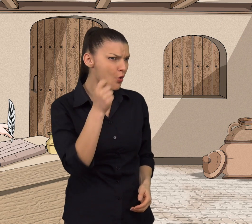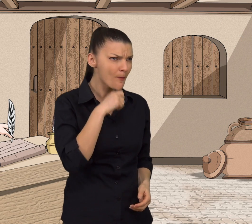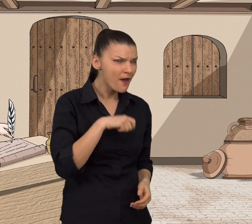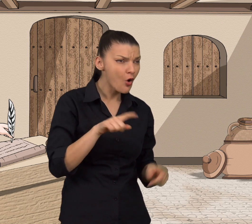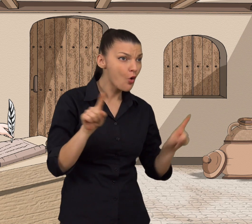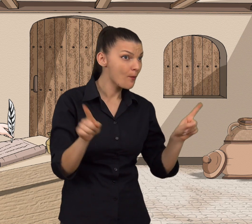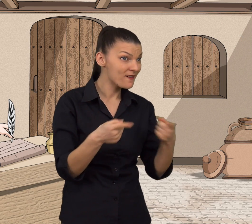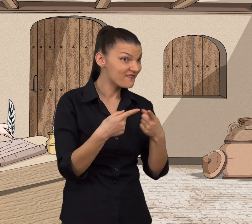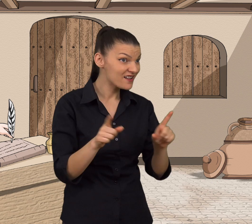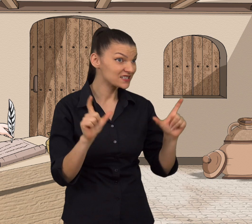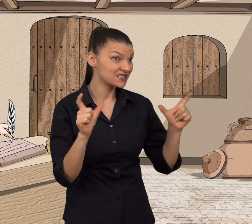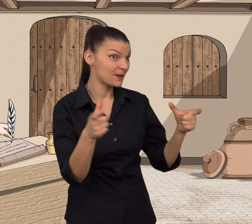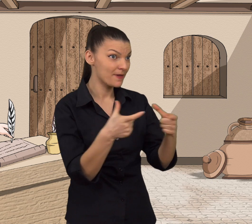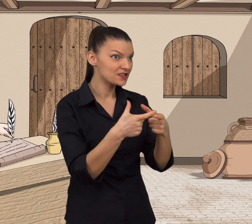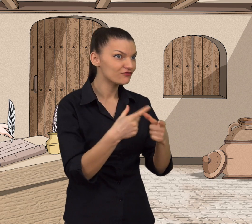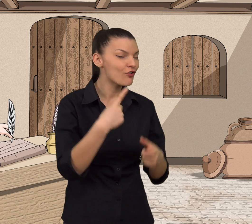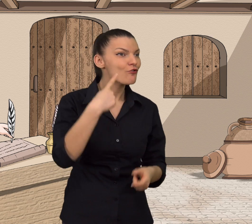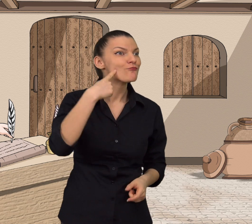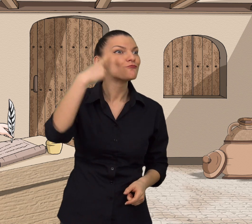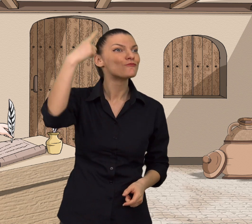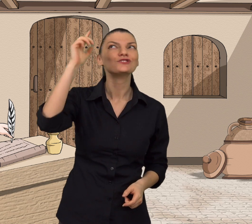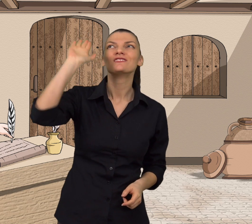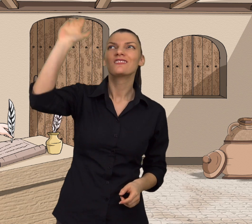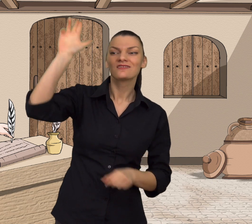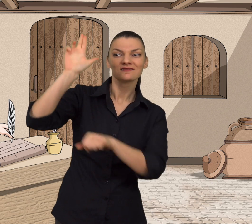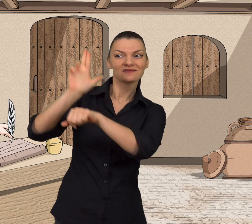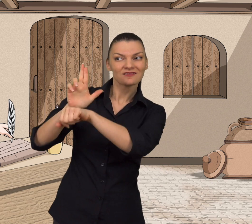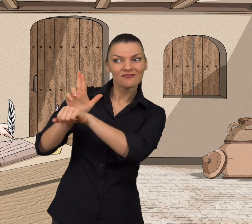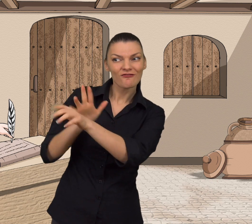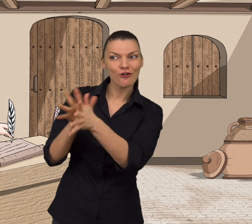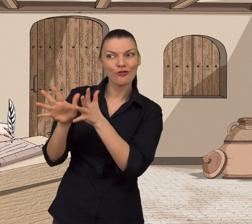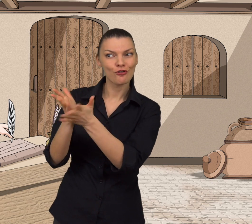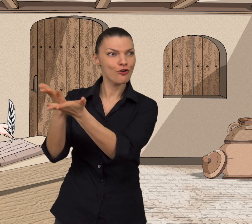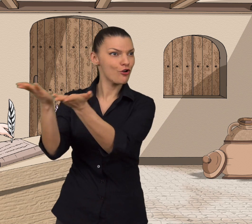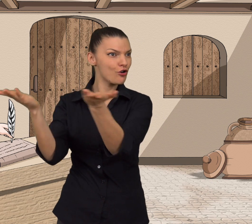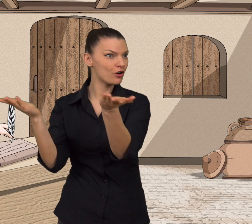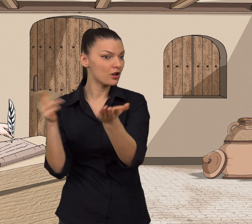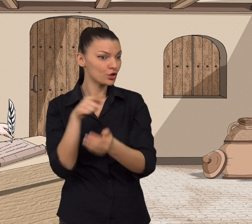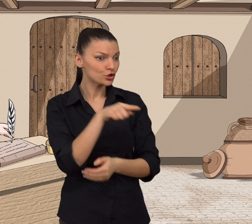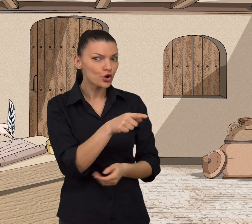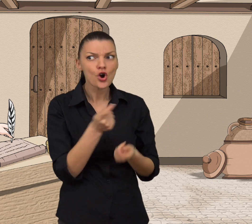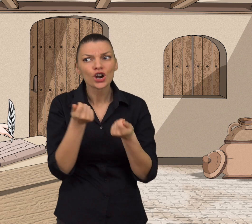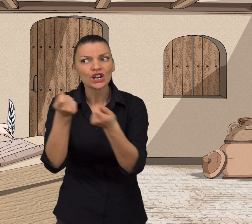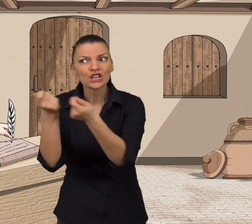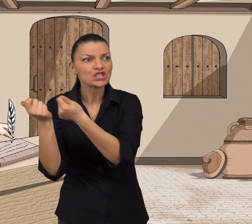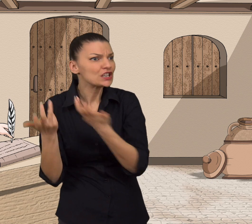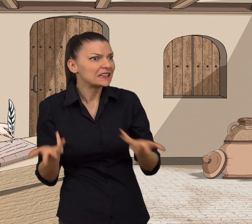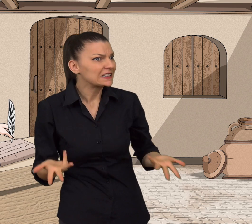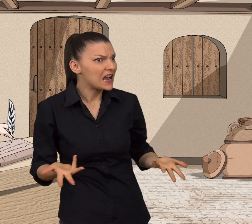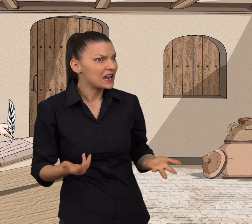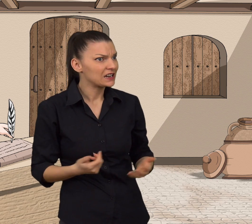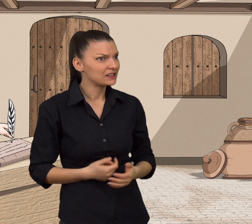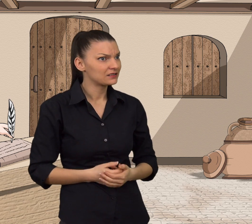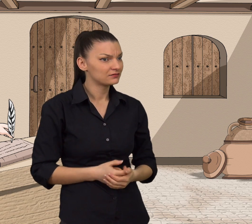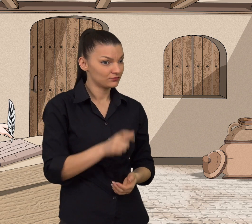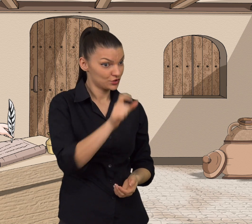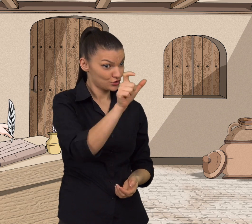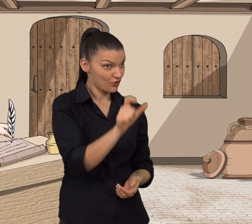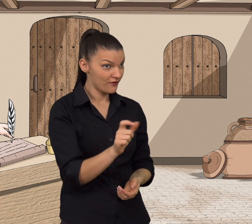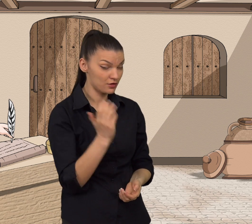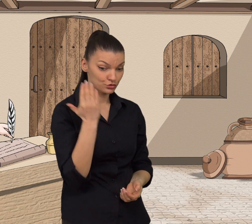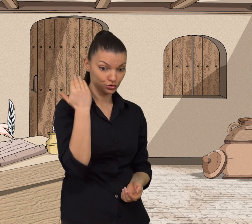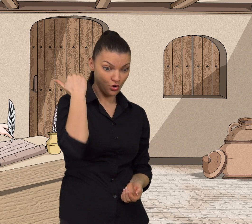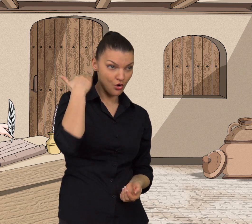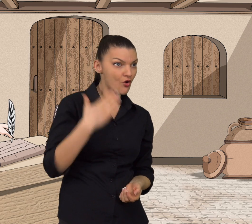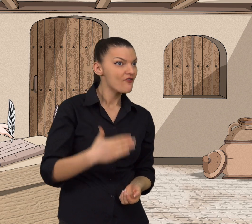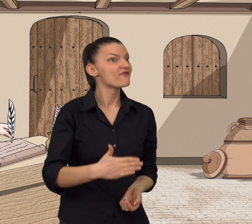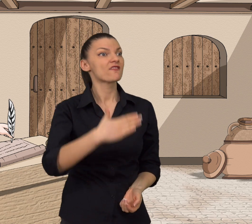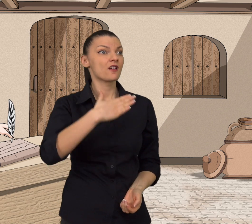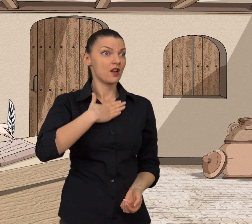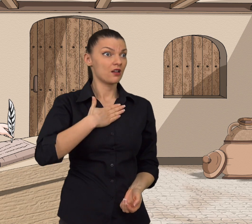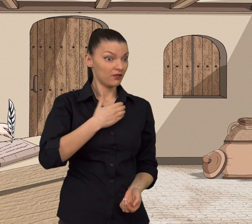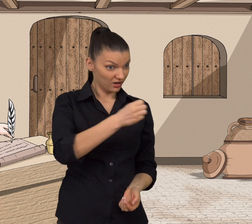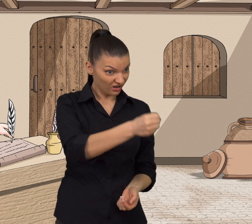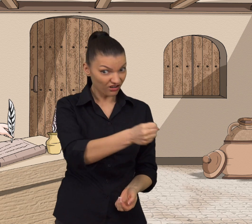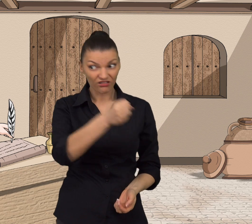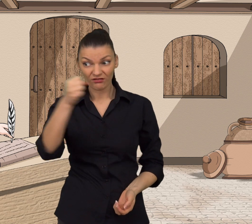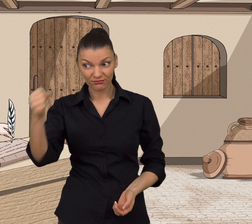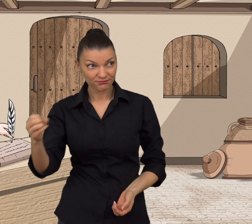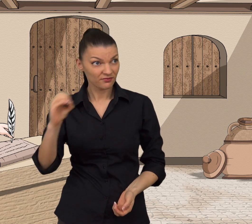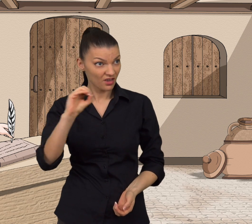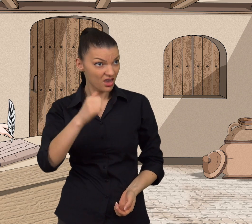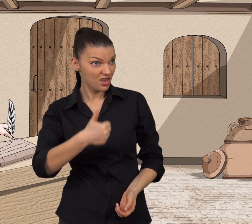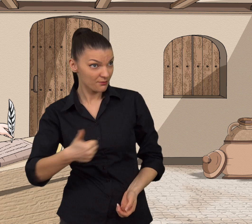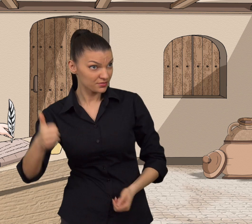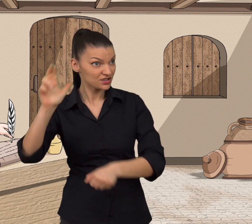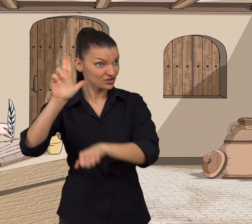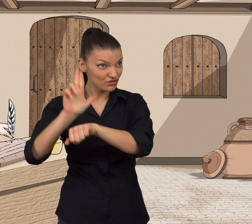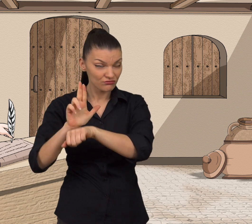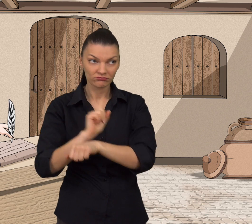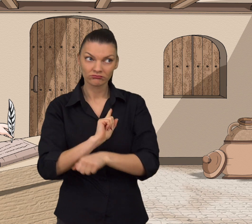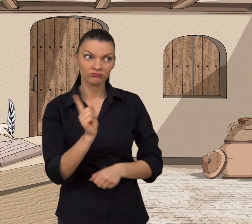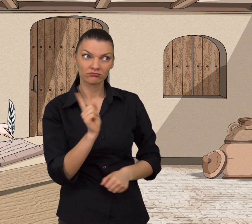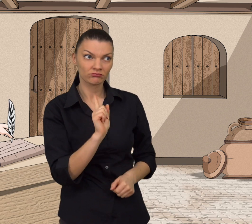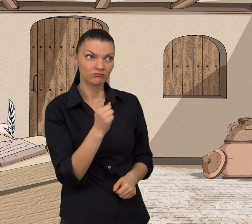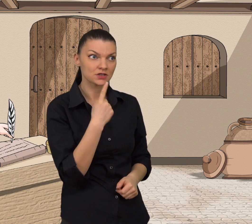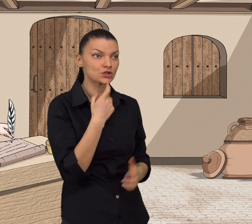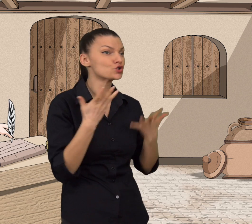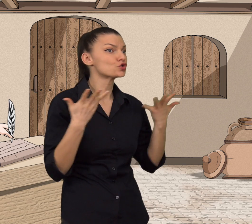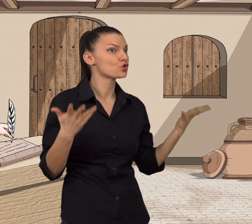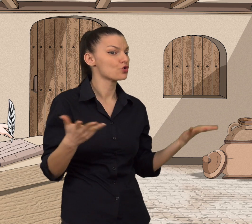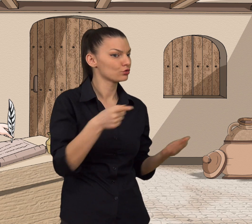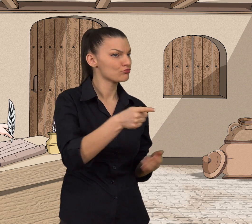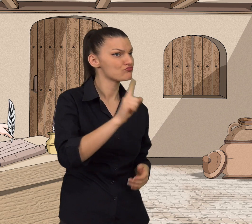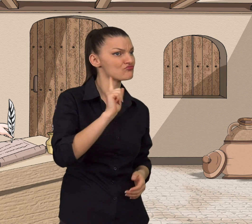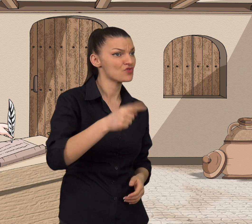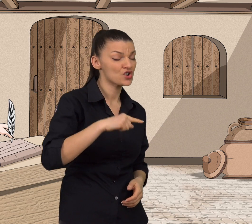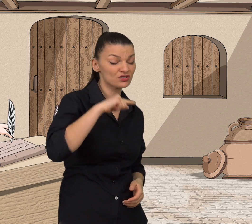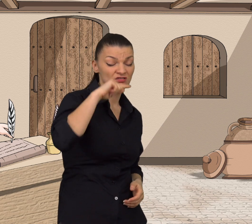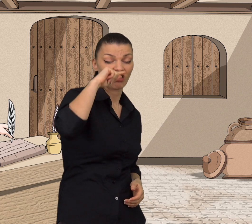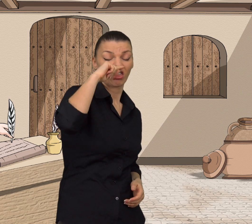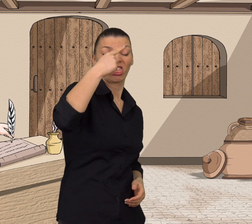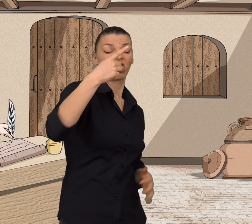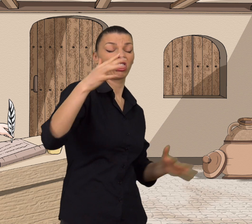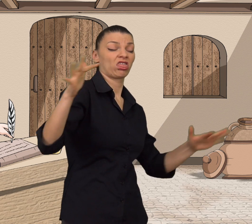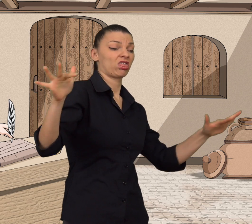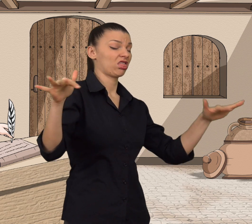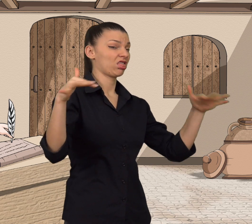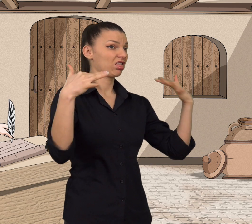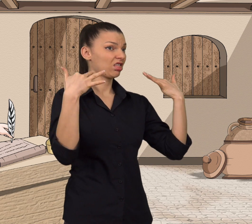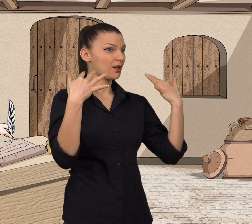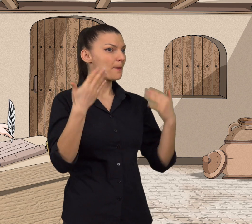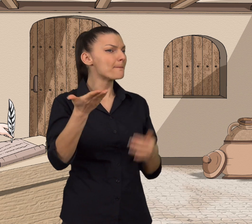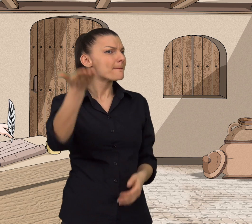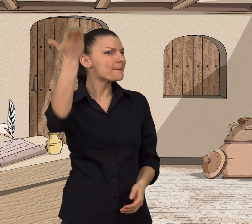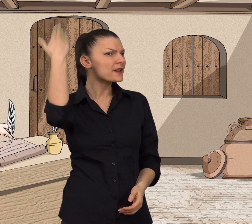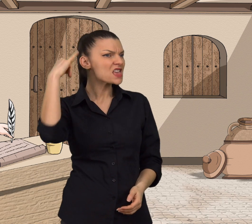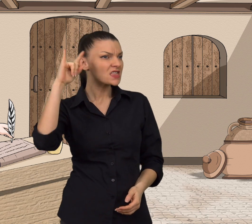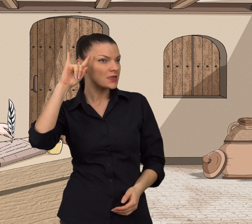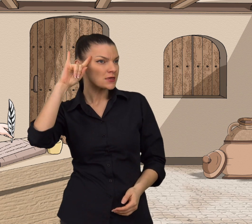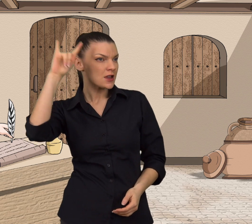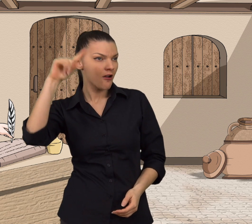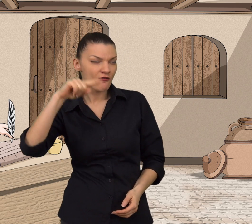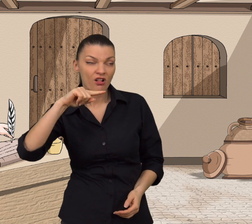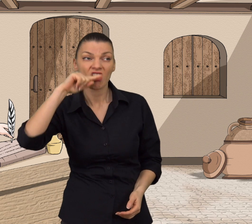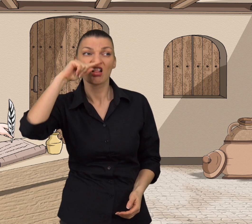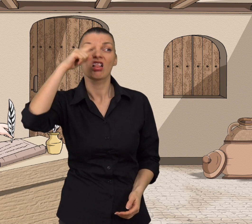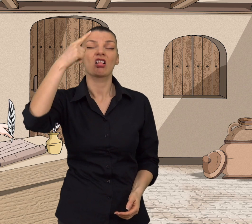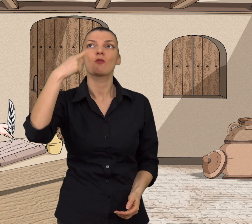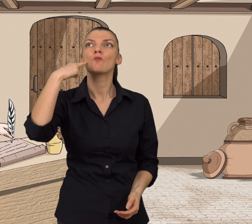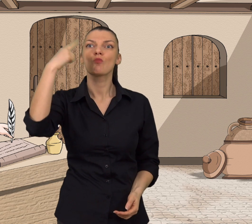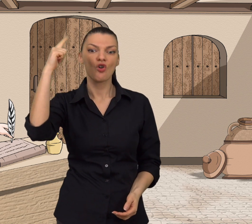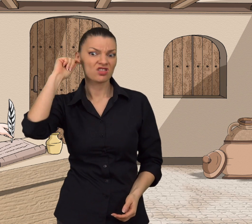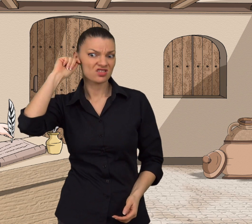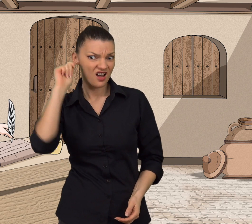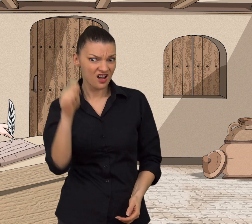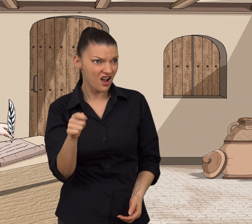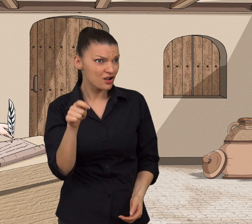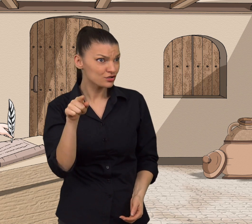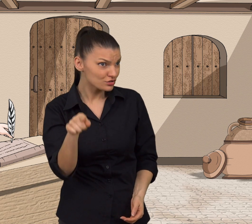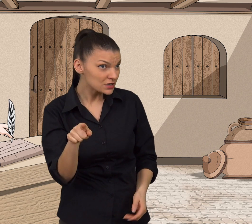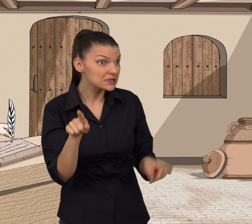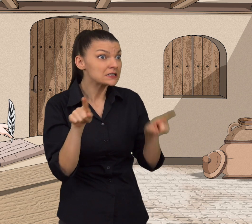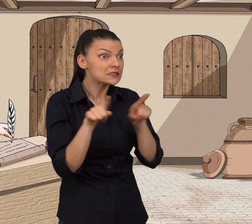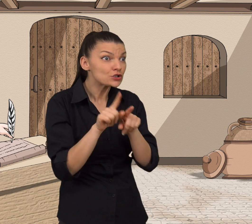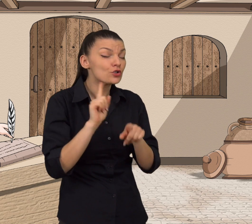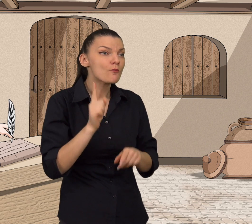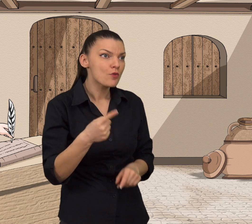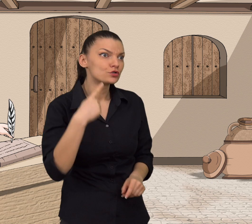For if someone does not know how to manage his own household, how can he care for the church of God?